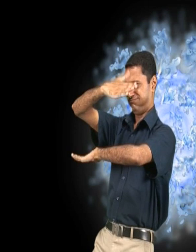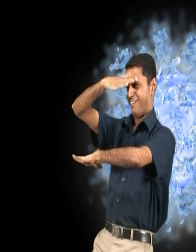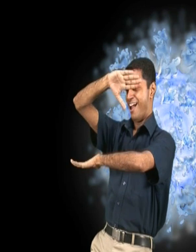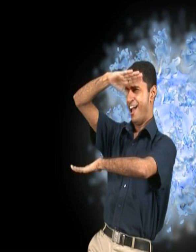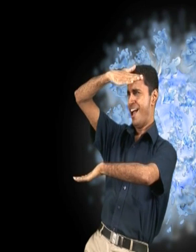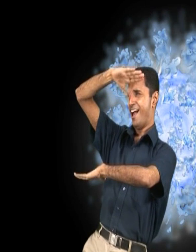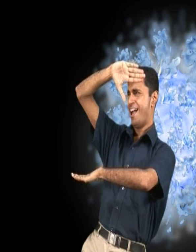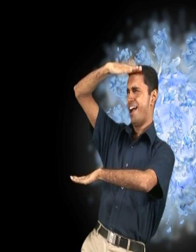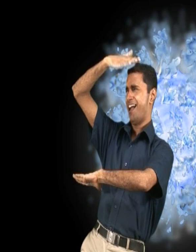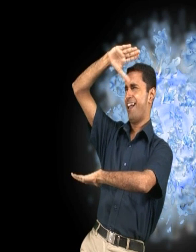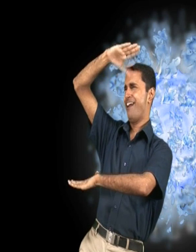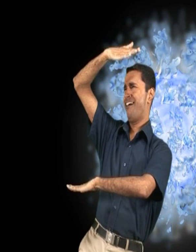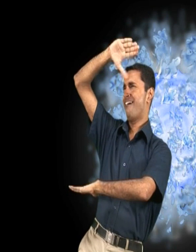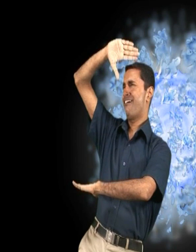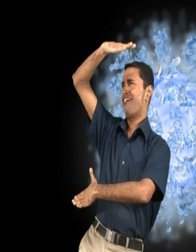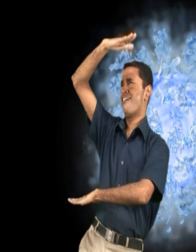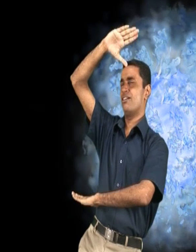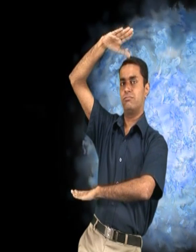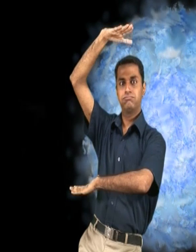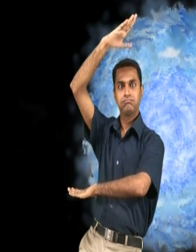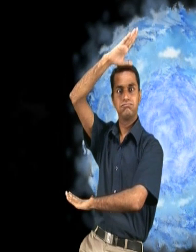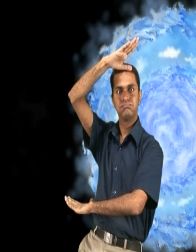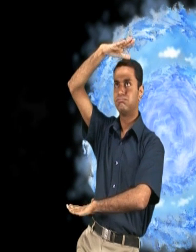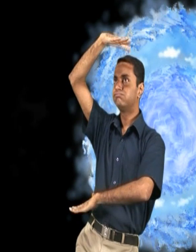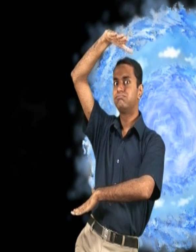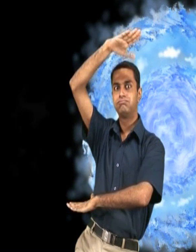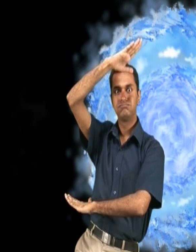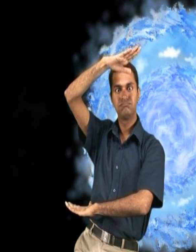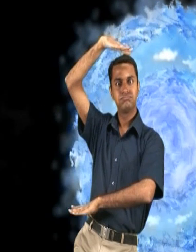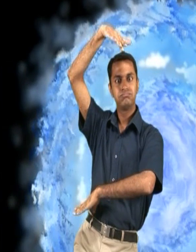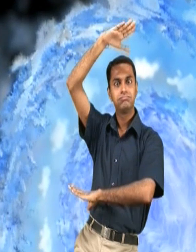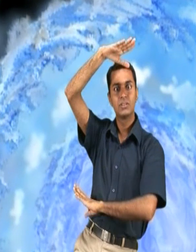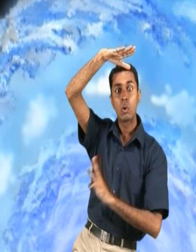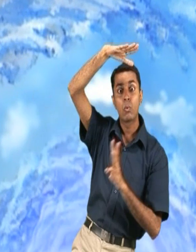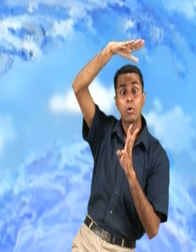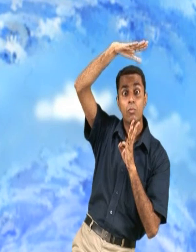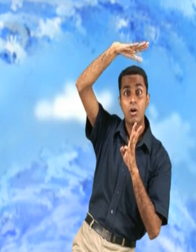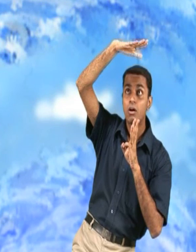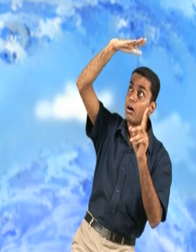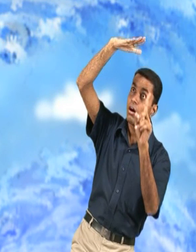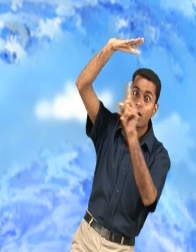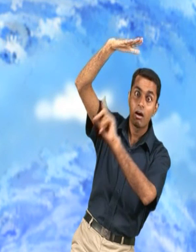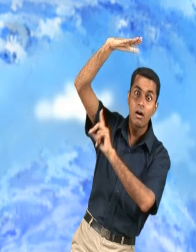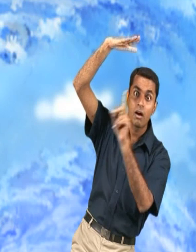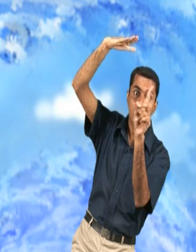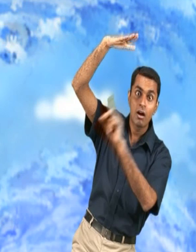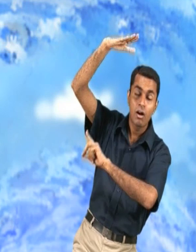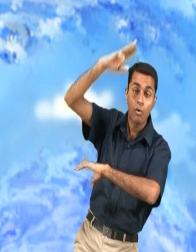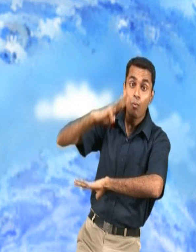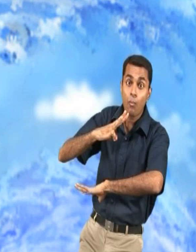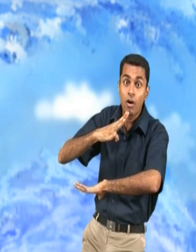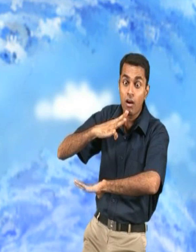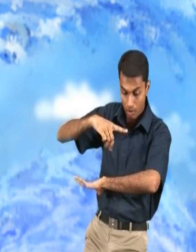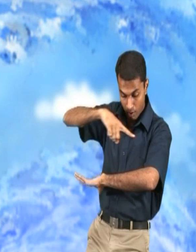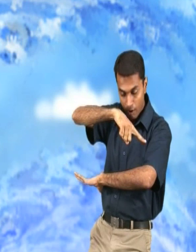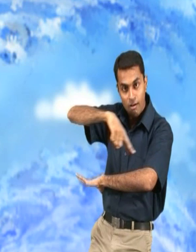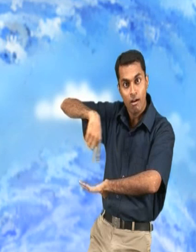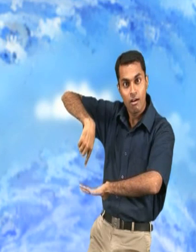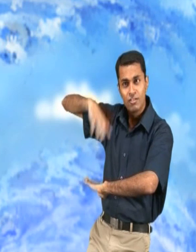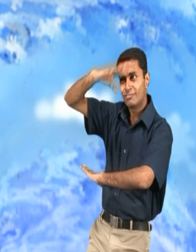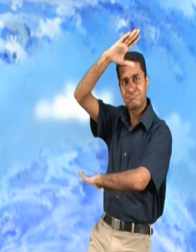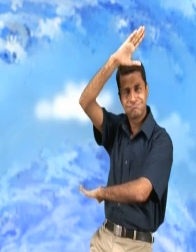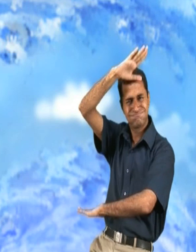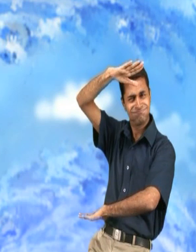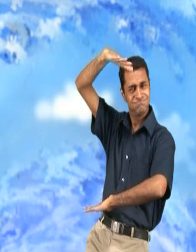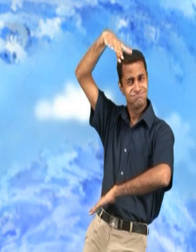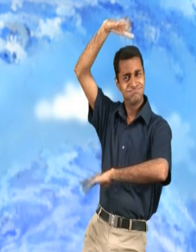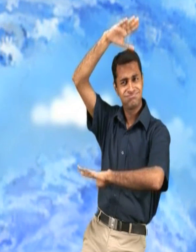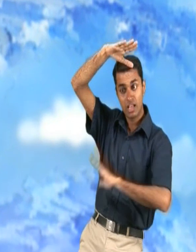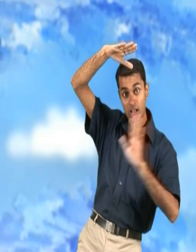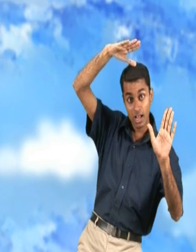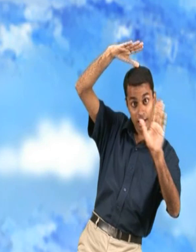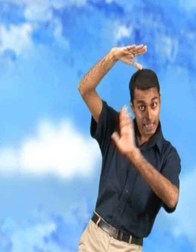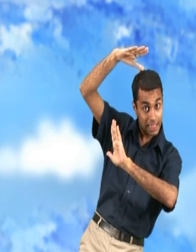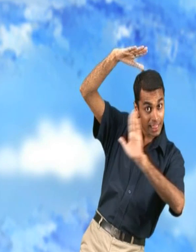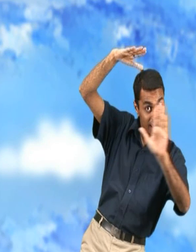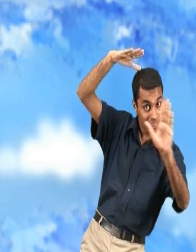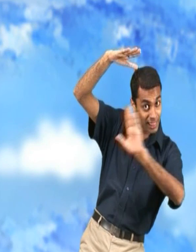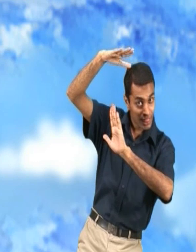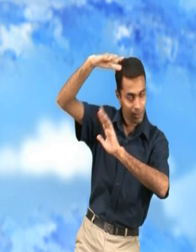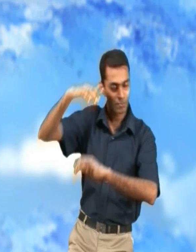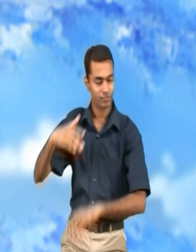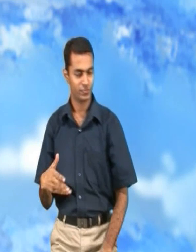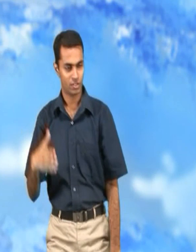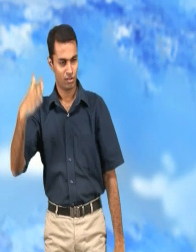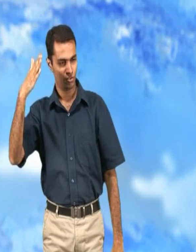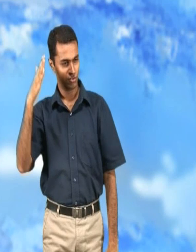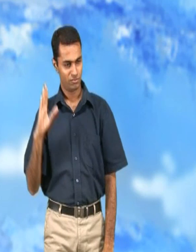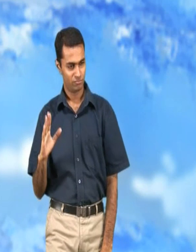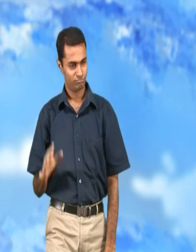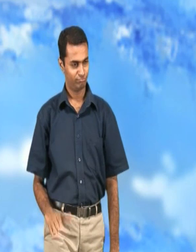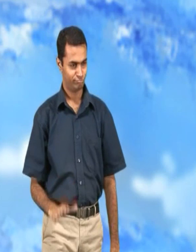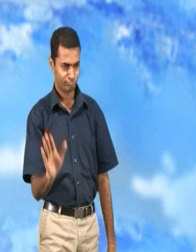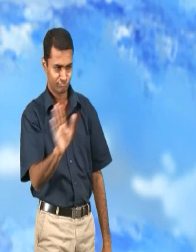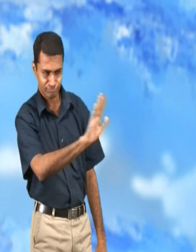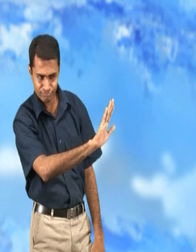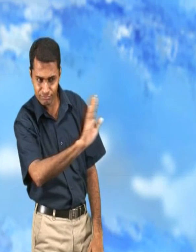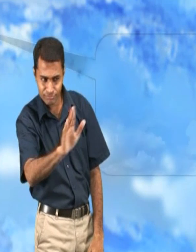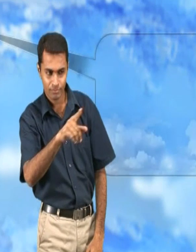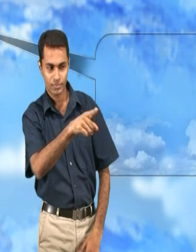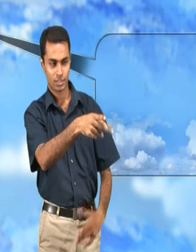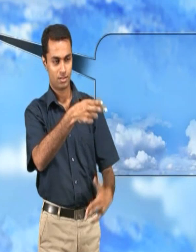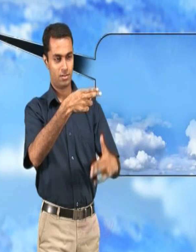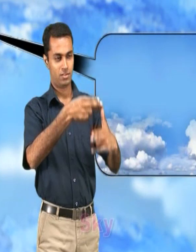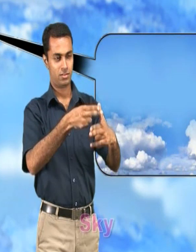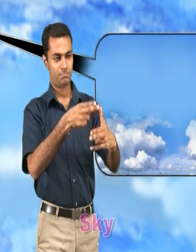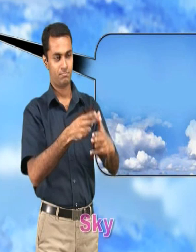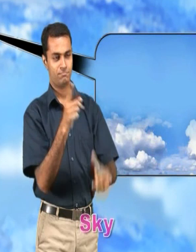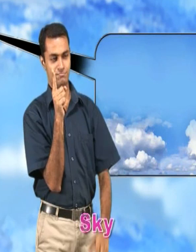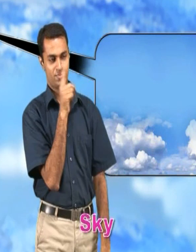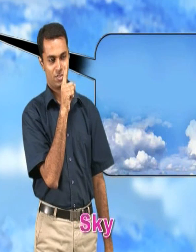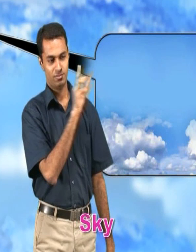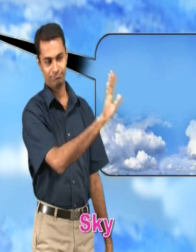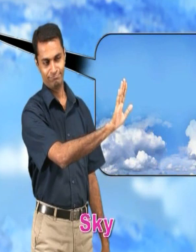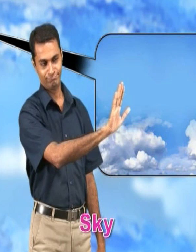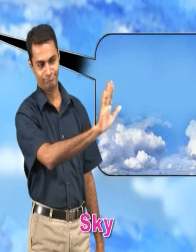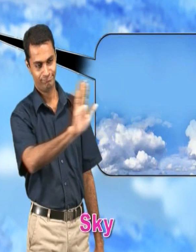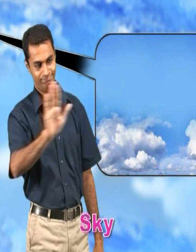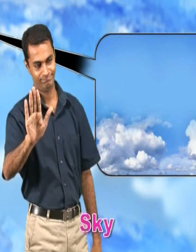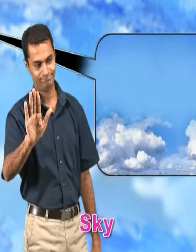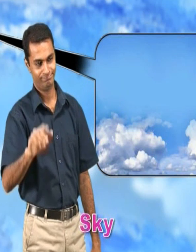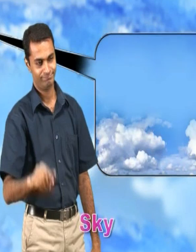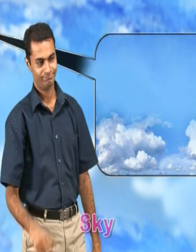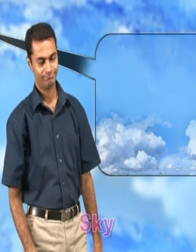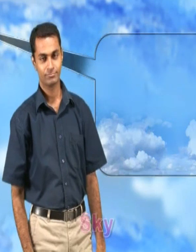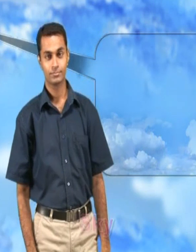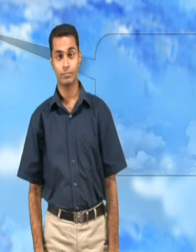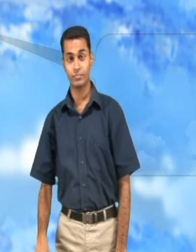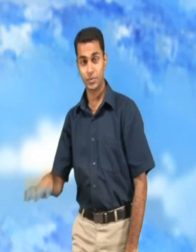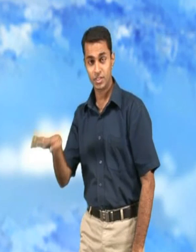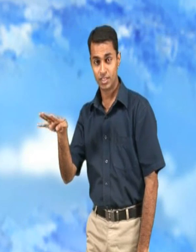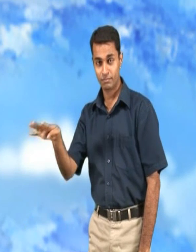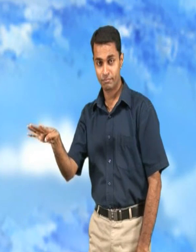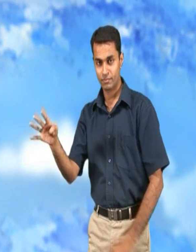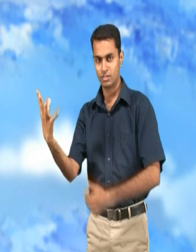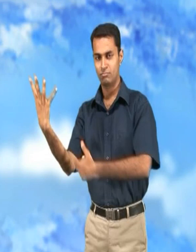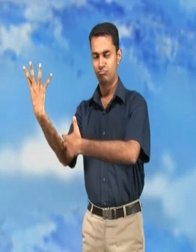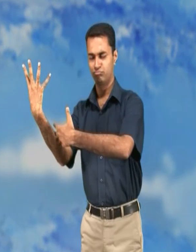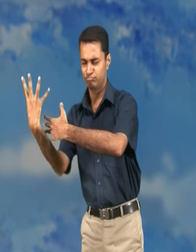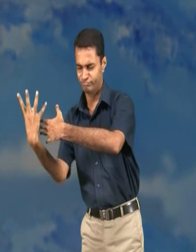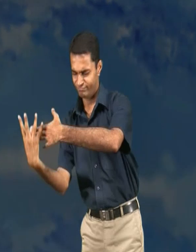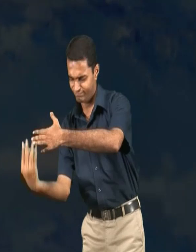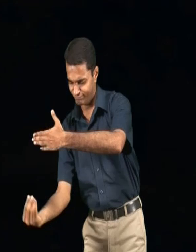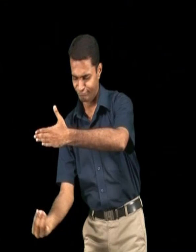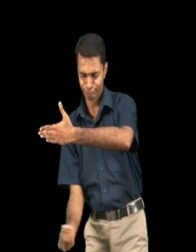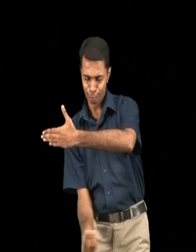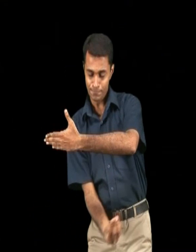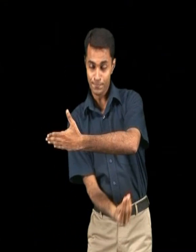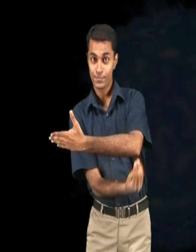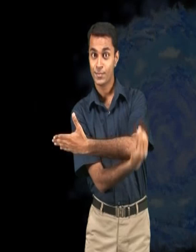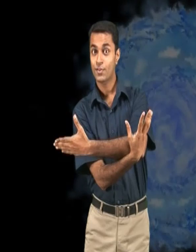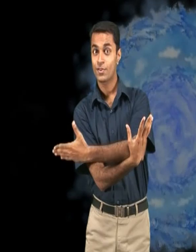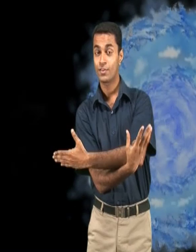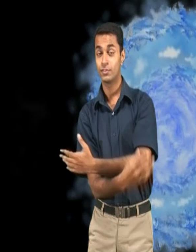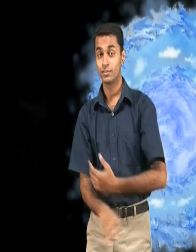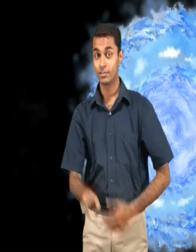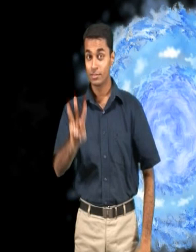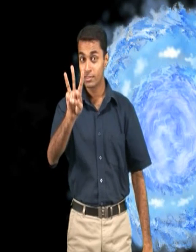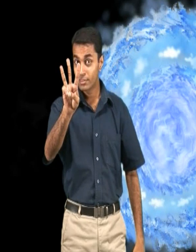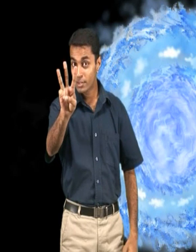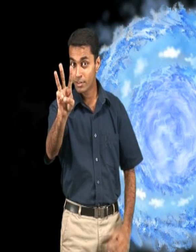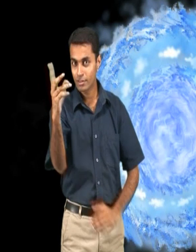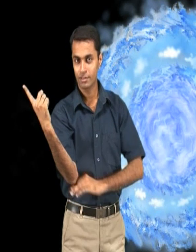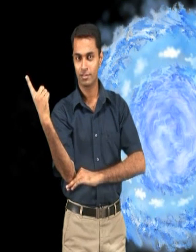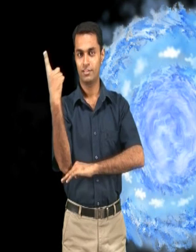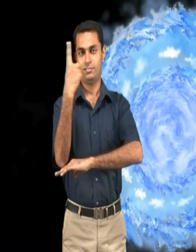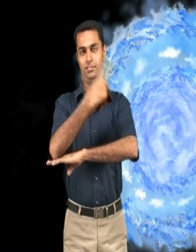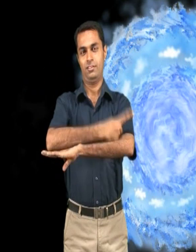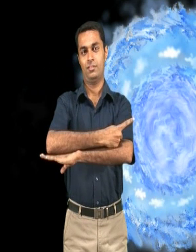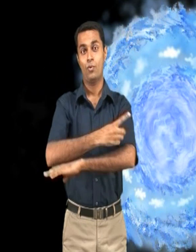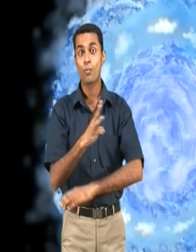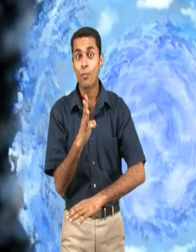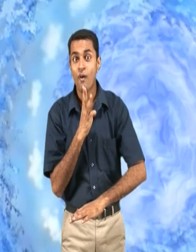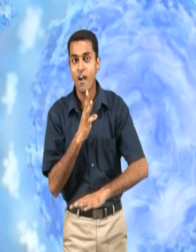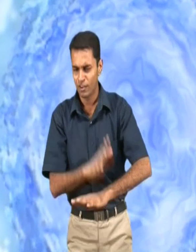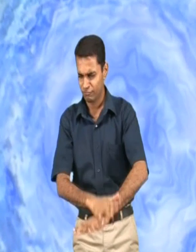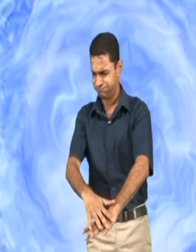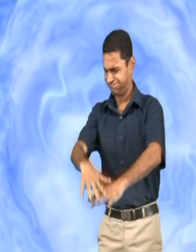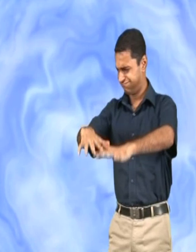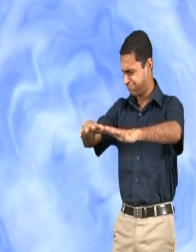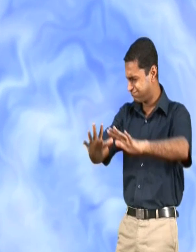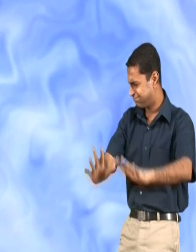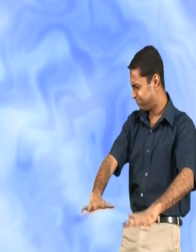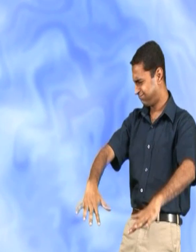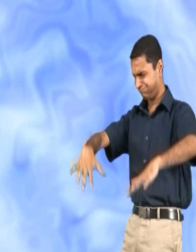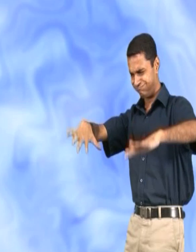So God made the expanse and separated the waters beneath it from the waters above. And it was so. God called the expanse “sky.” And there was evening, and there was morning—the second day.